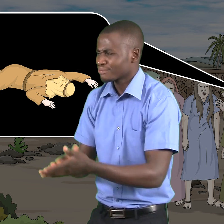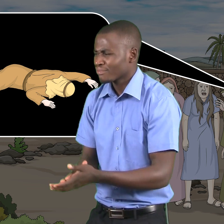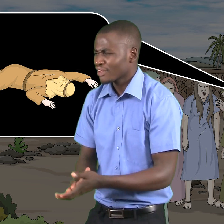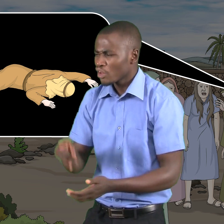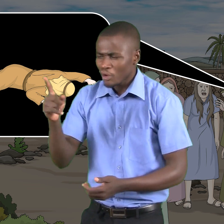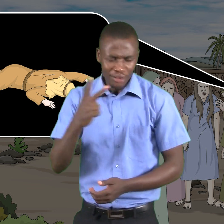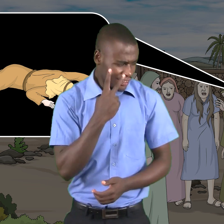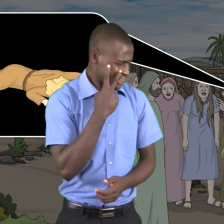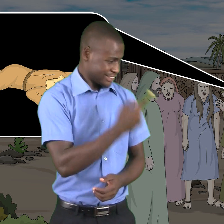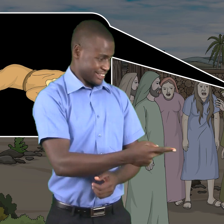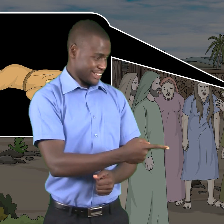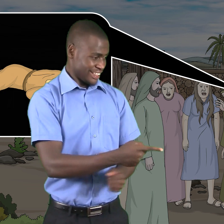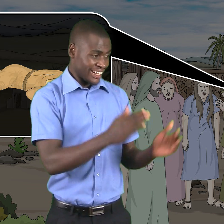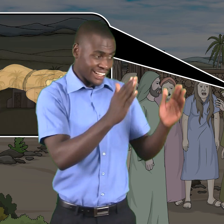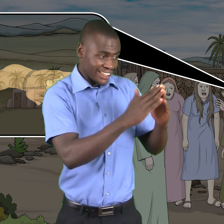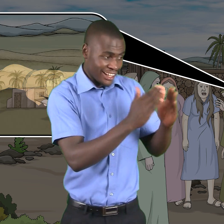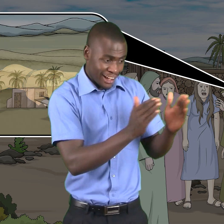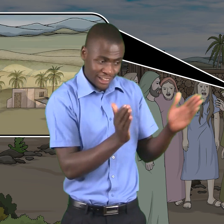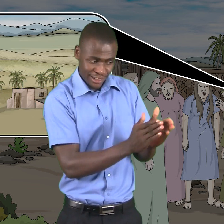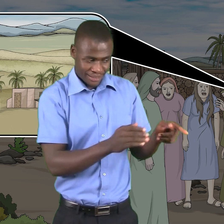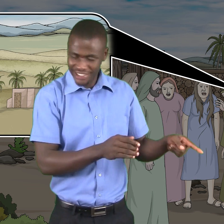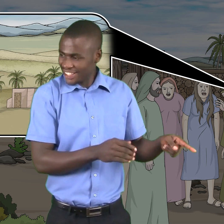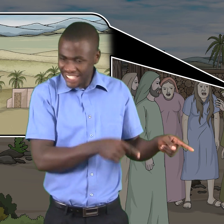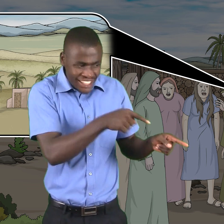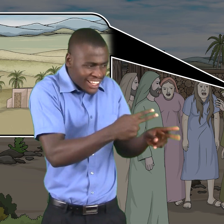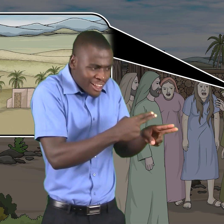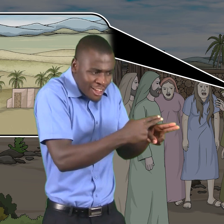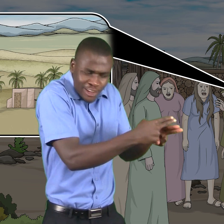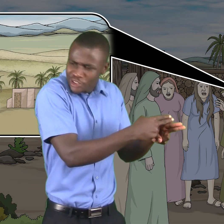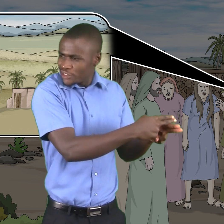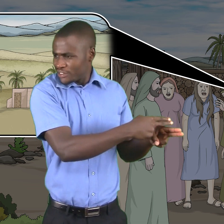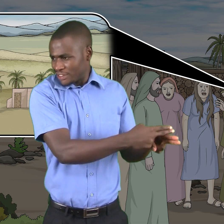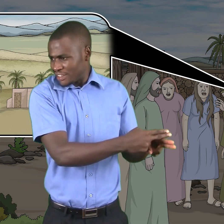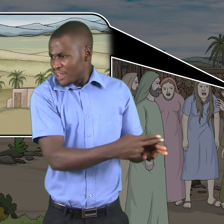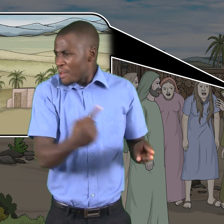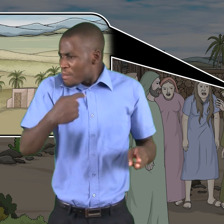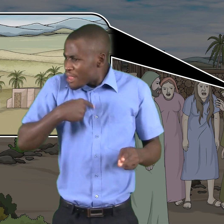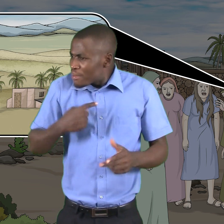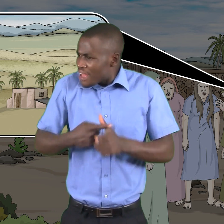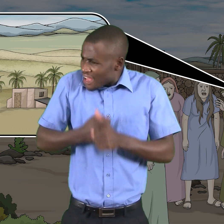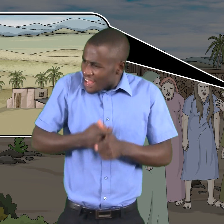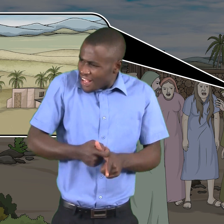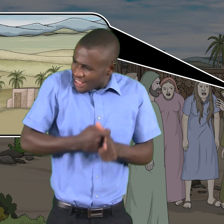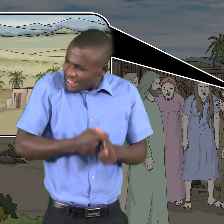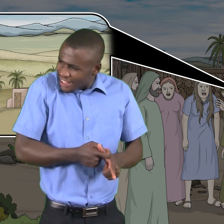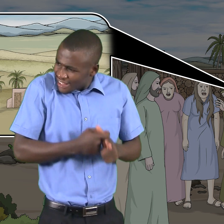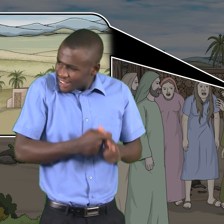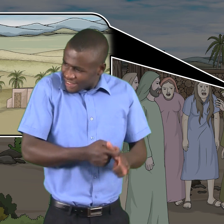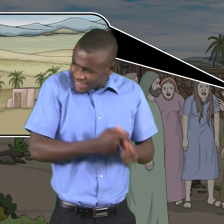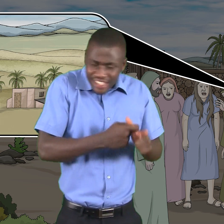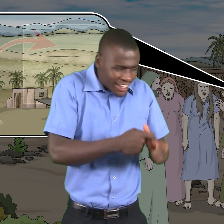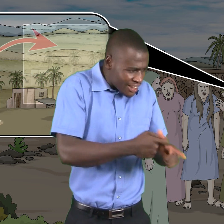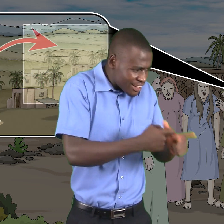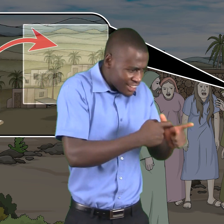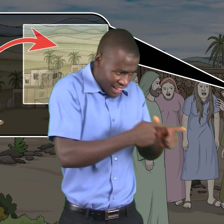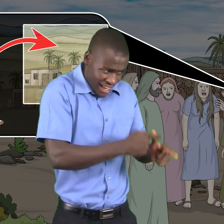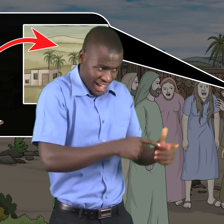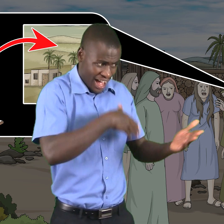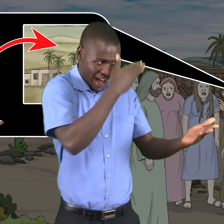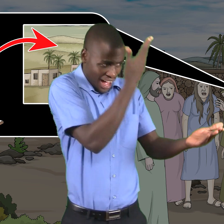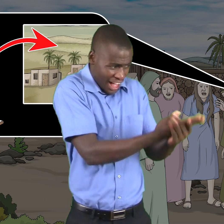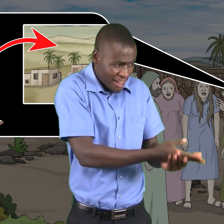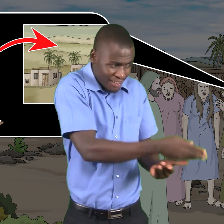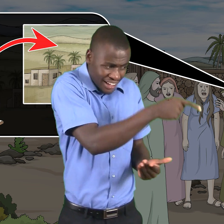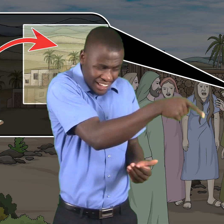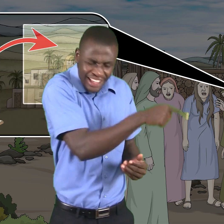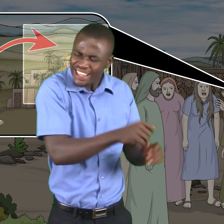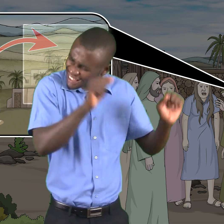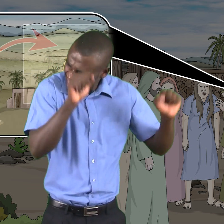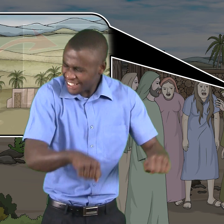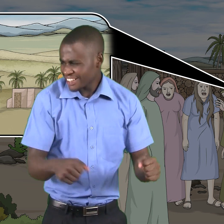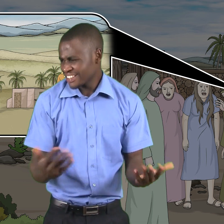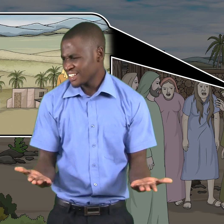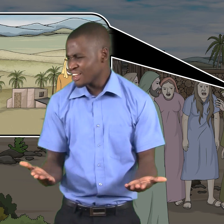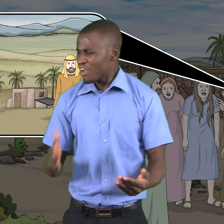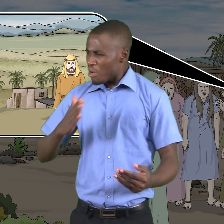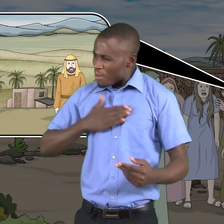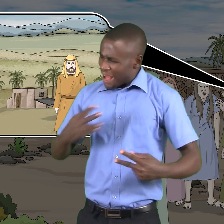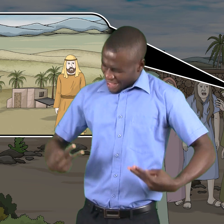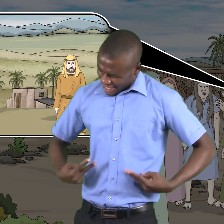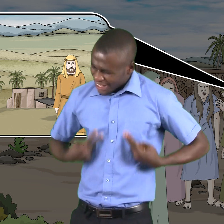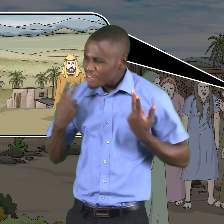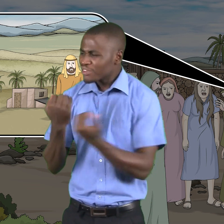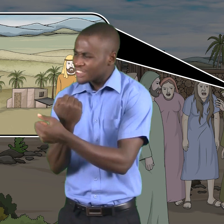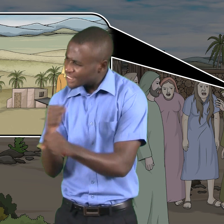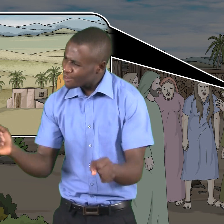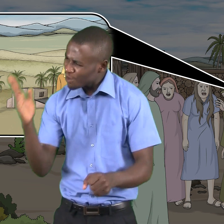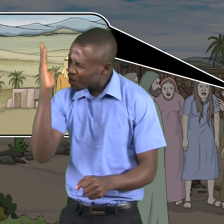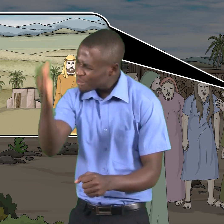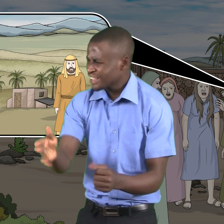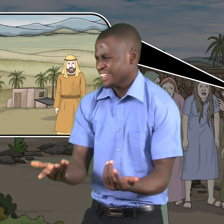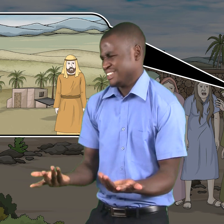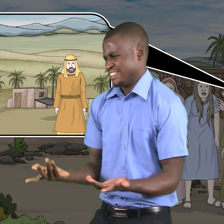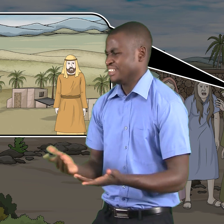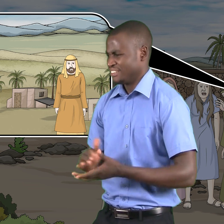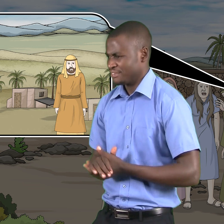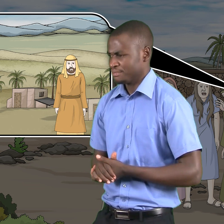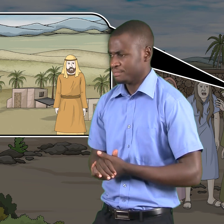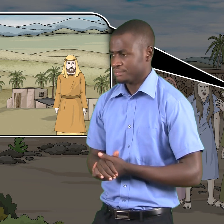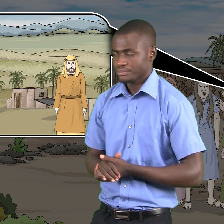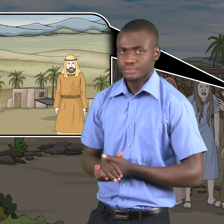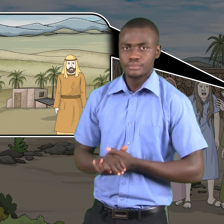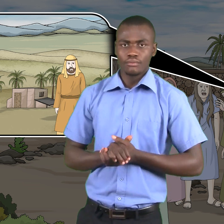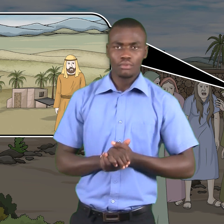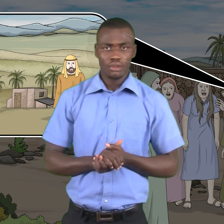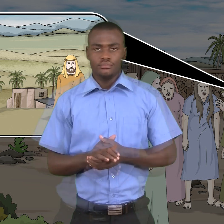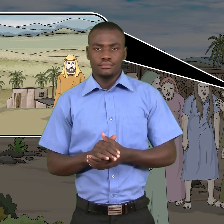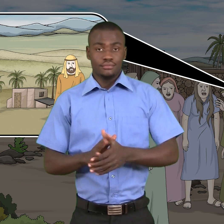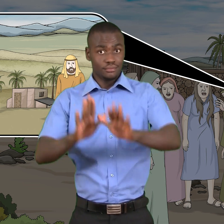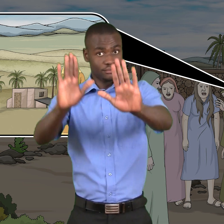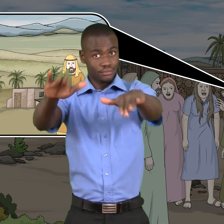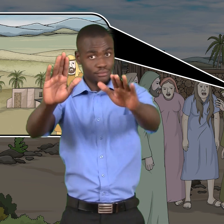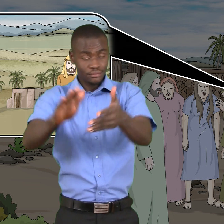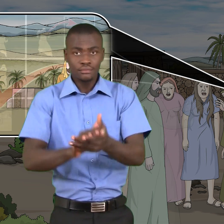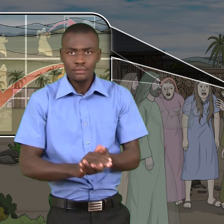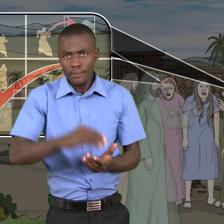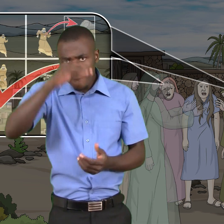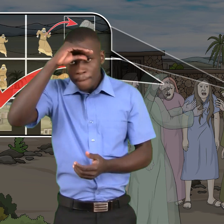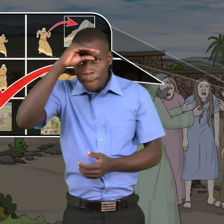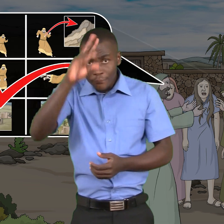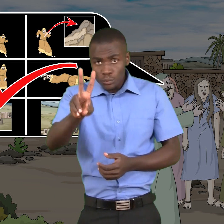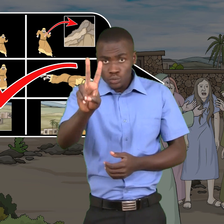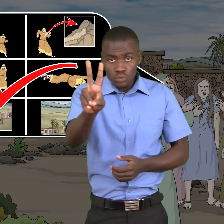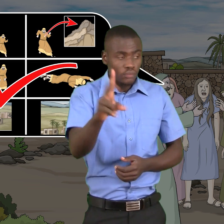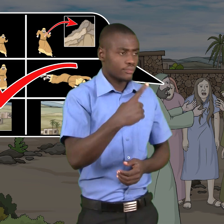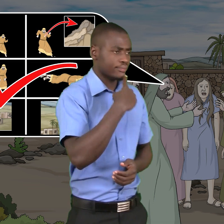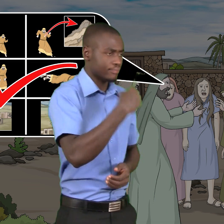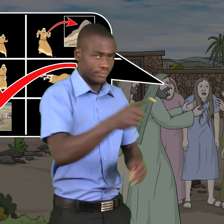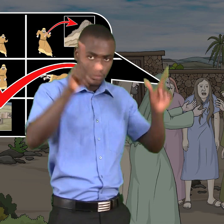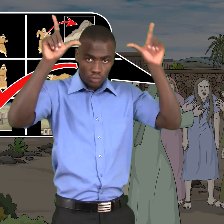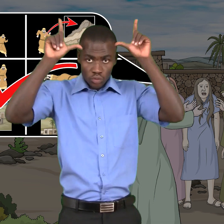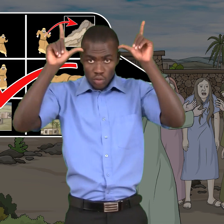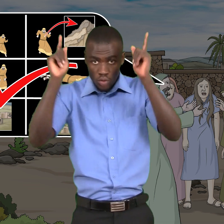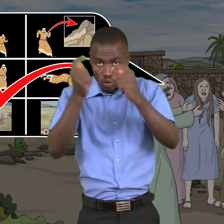Look, there is a town nearby where I can flee, and it is a small place. Please let me flee there—is it not a small place? Then my life will be saved.”